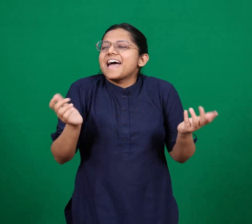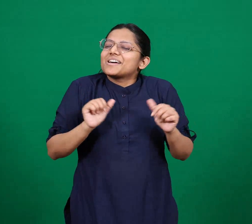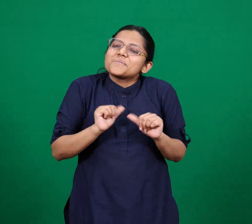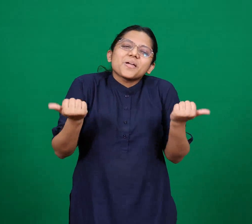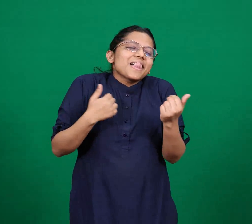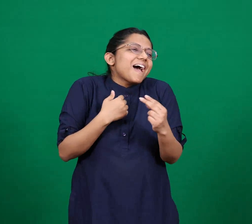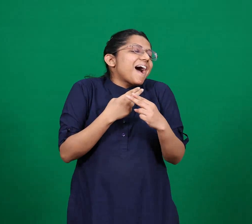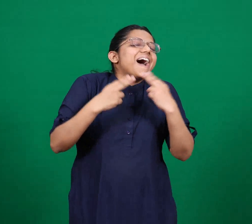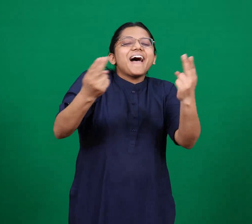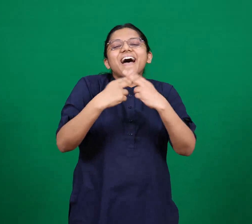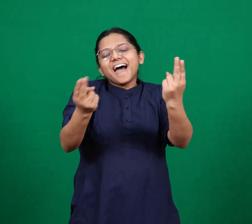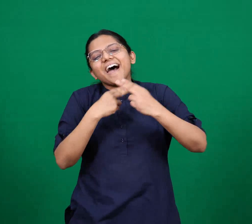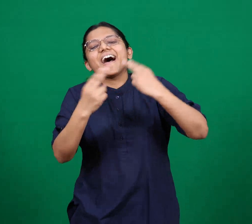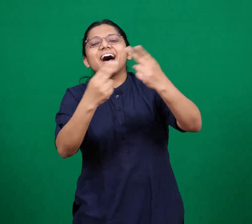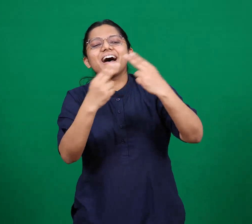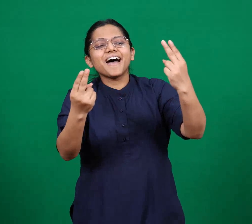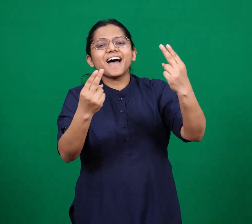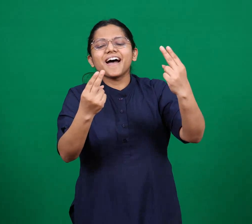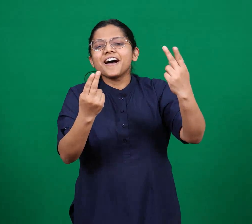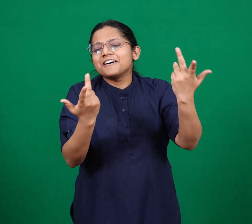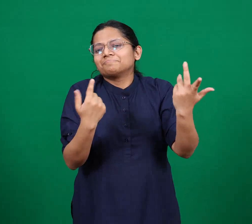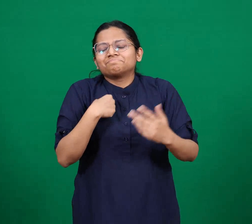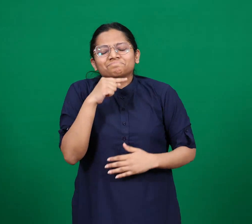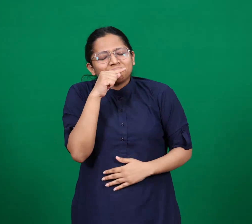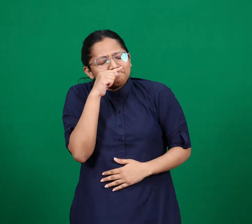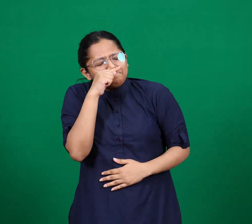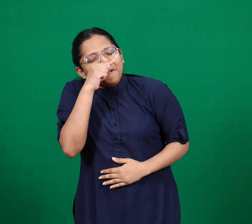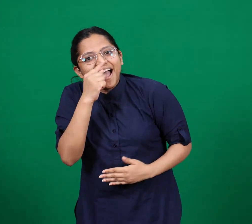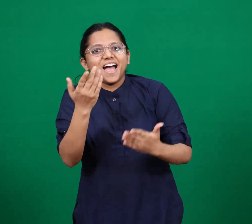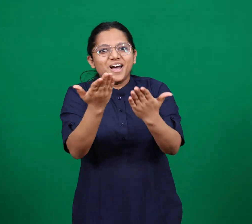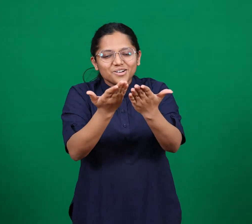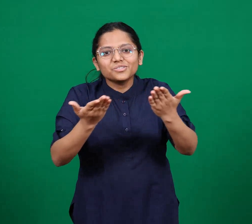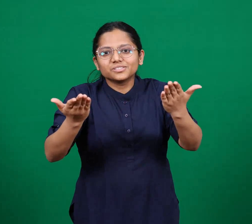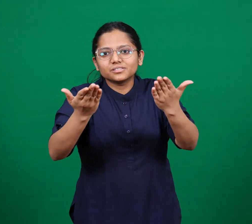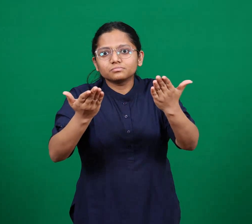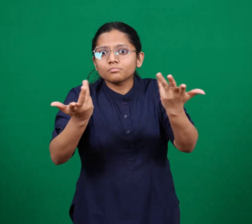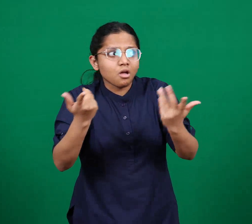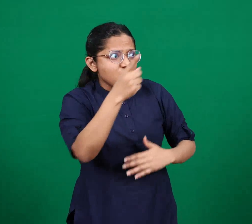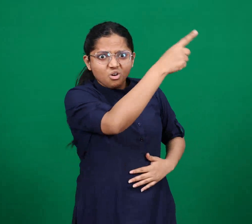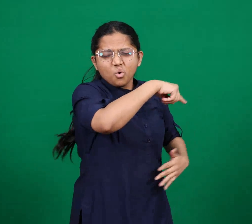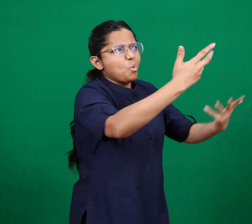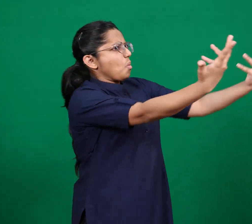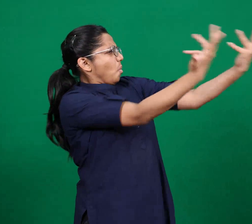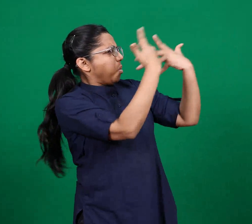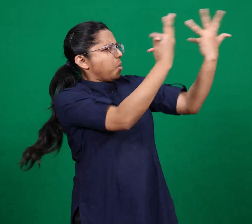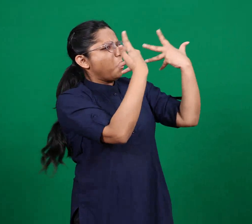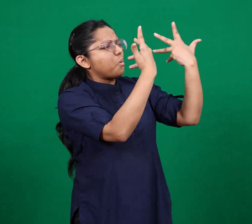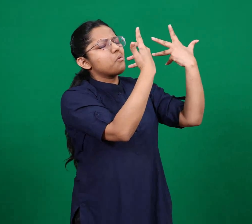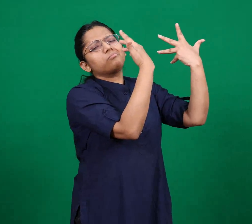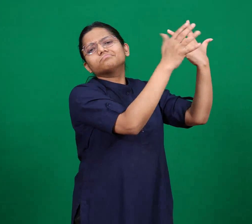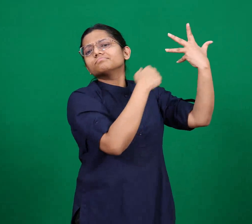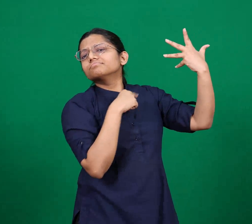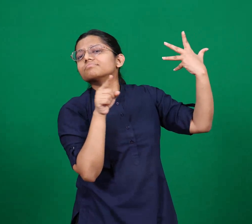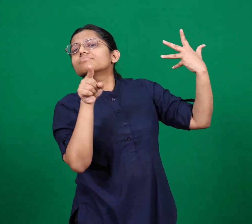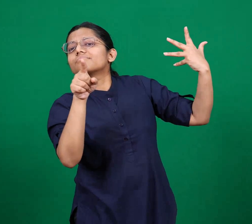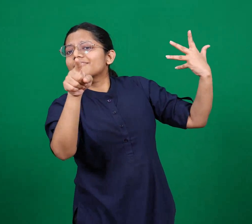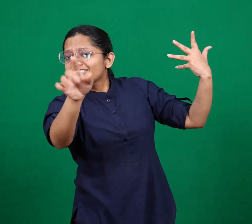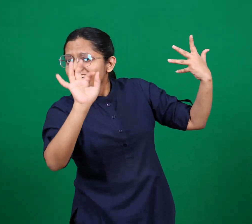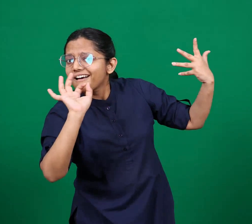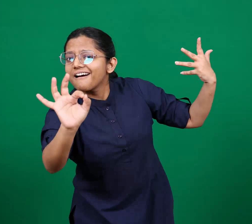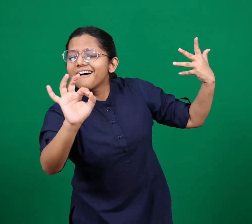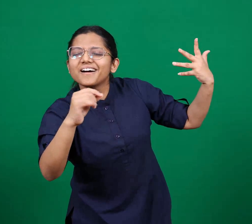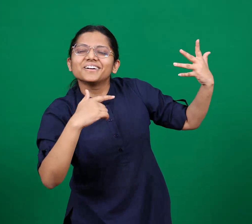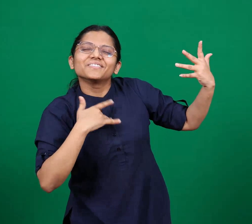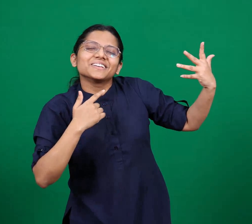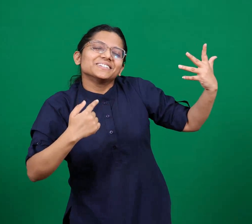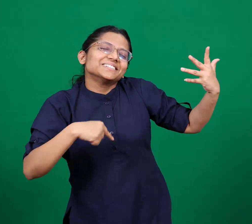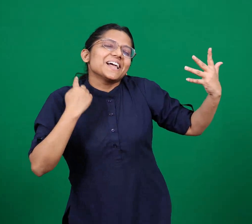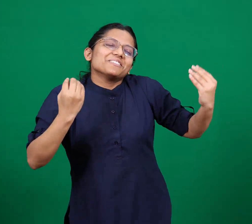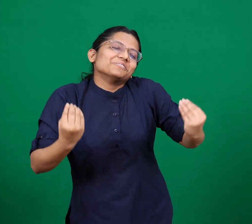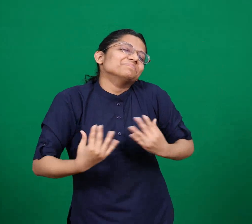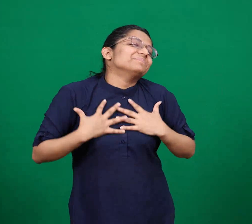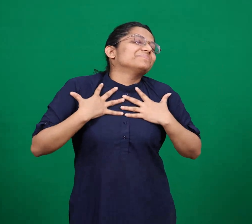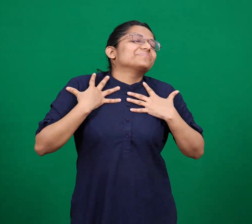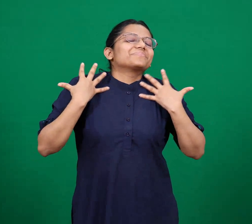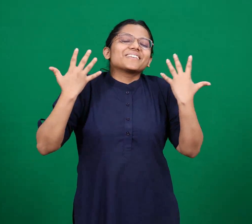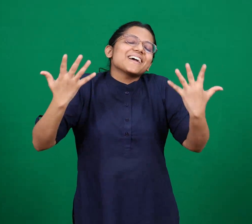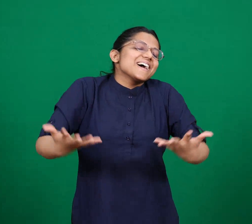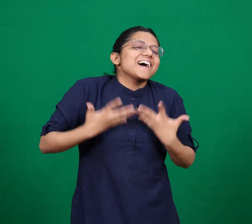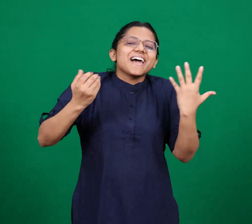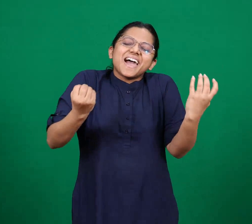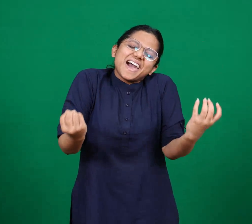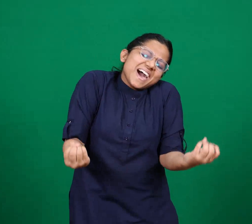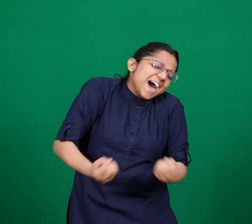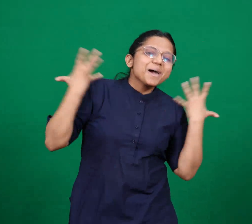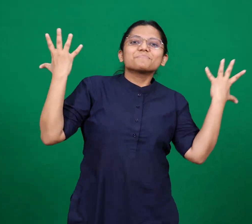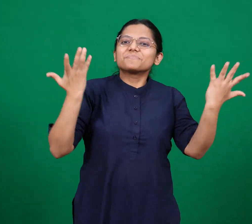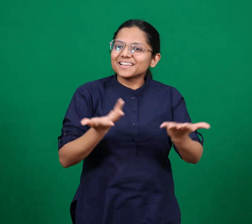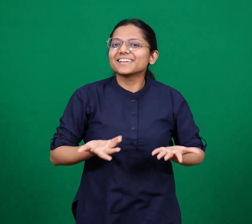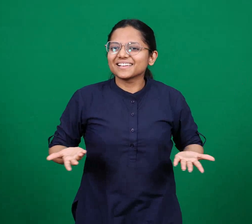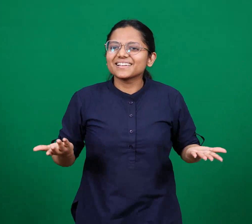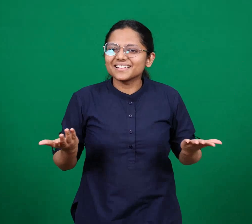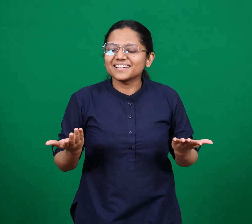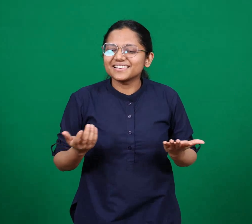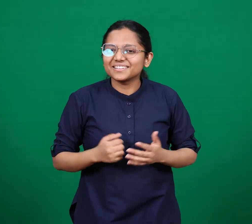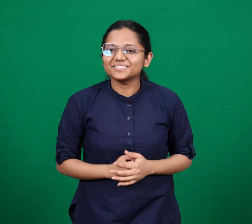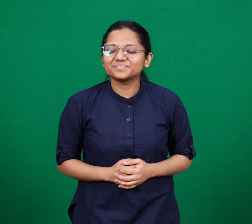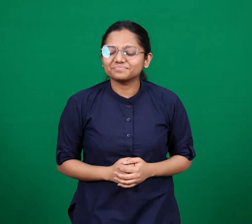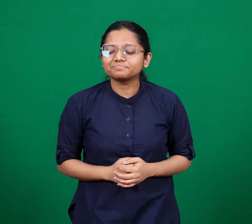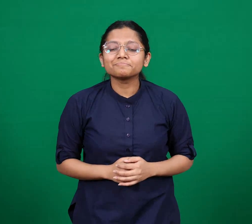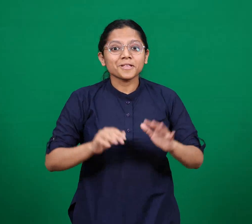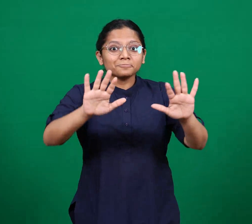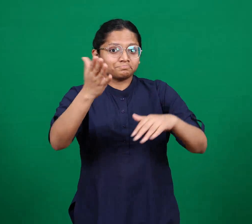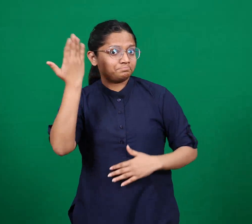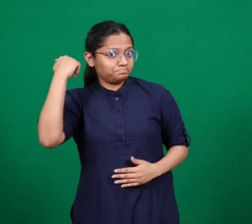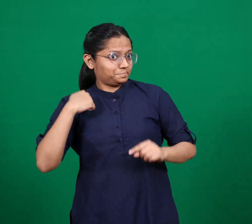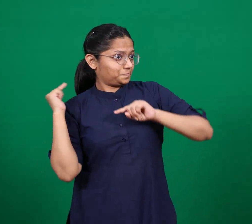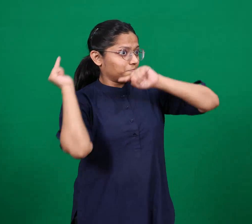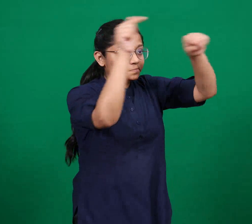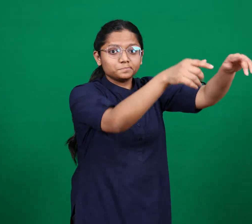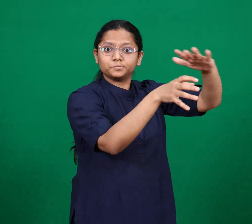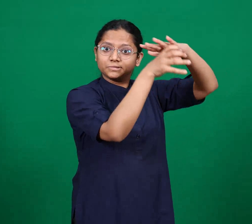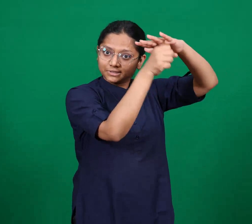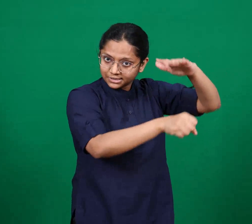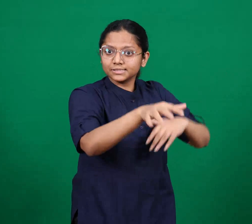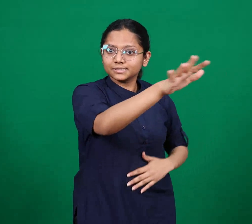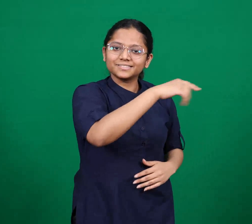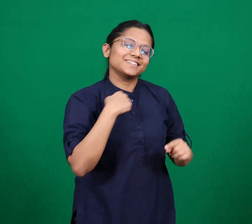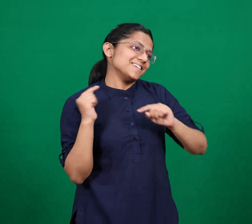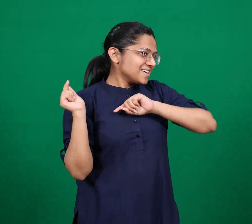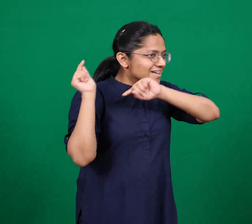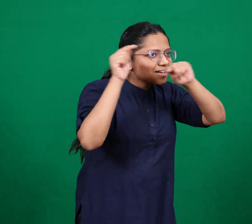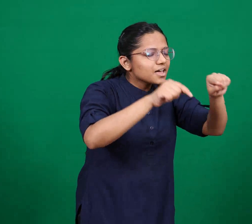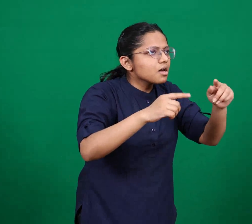I am filled with encouragement; in all our troubles my joy overflows.